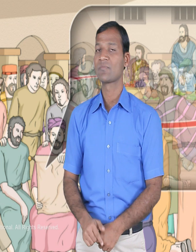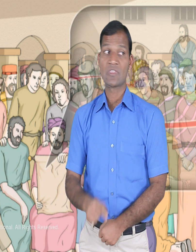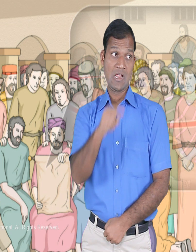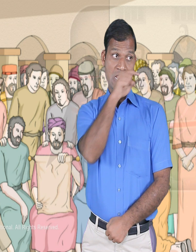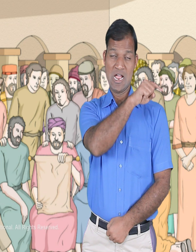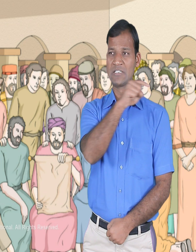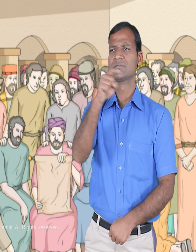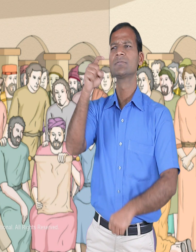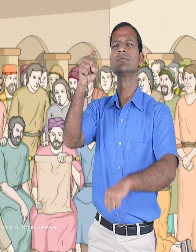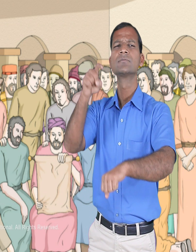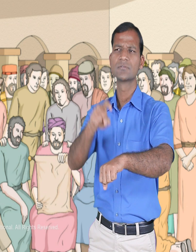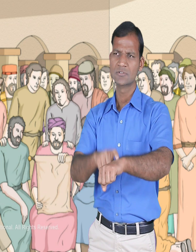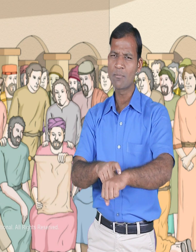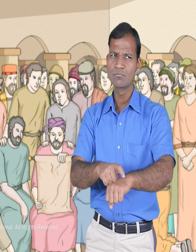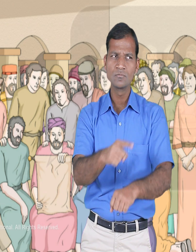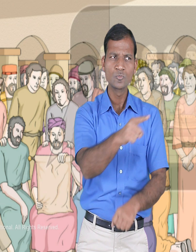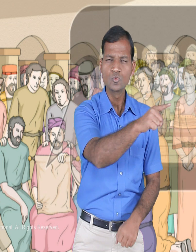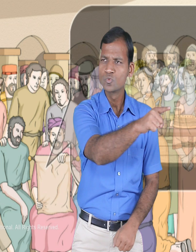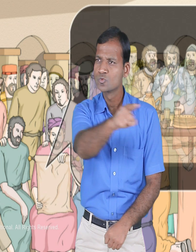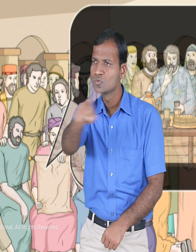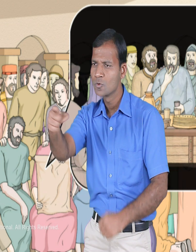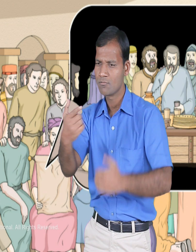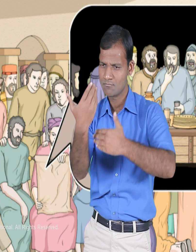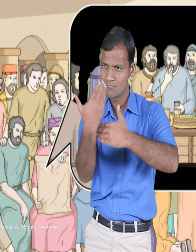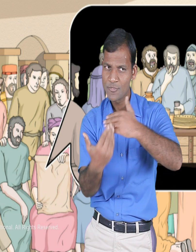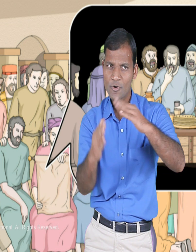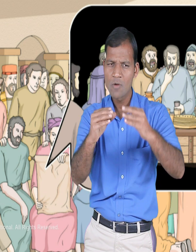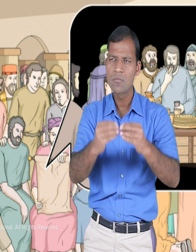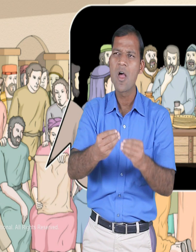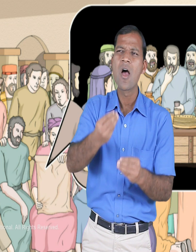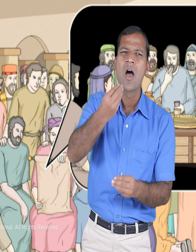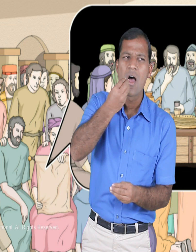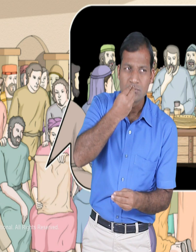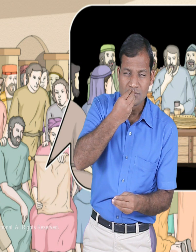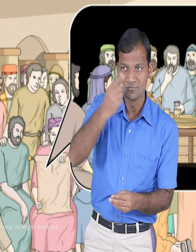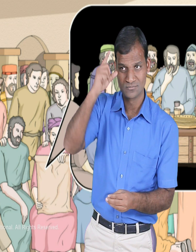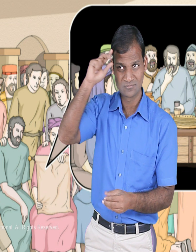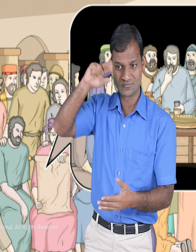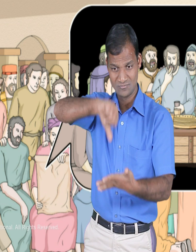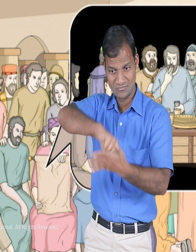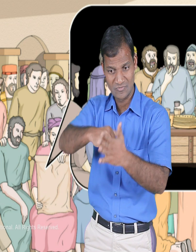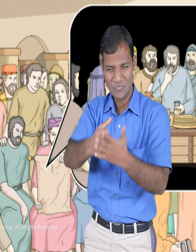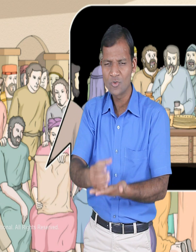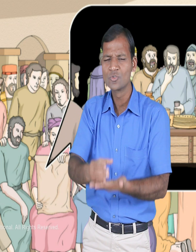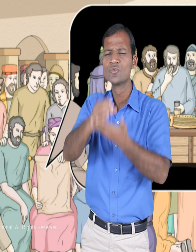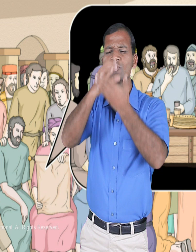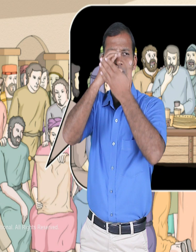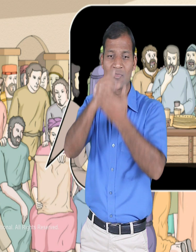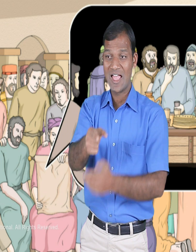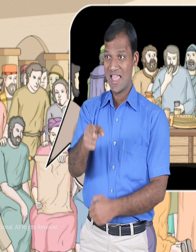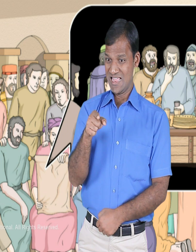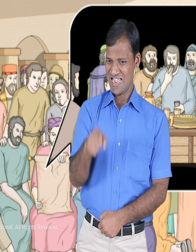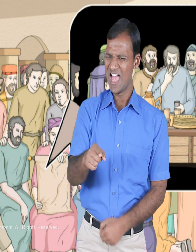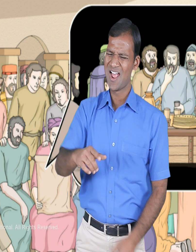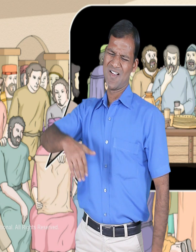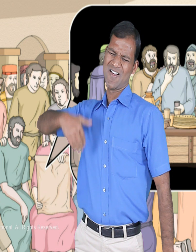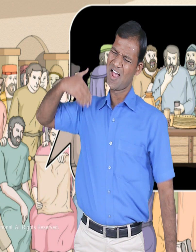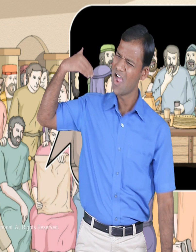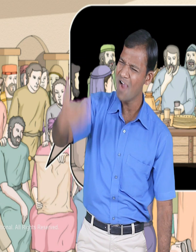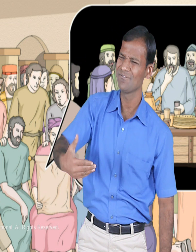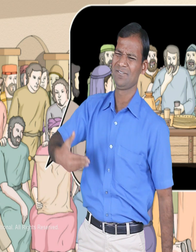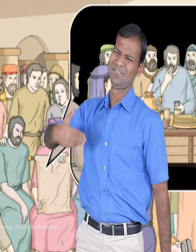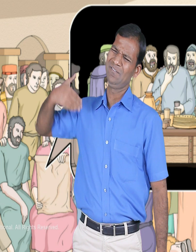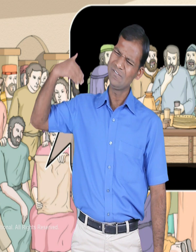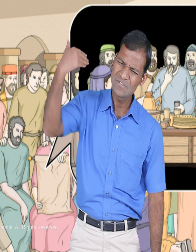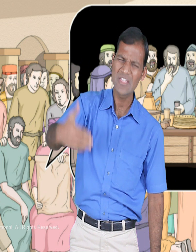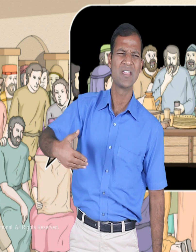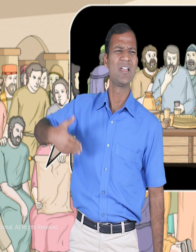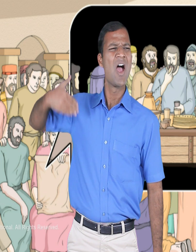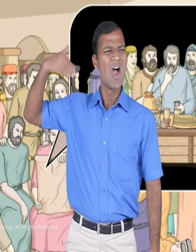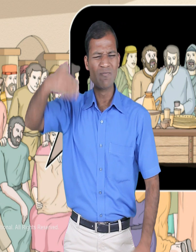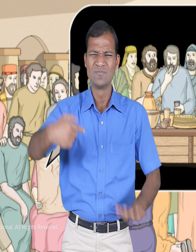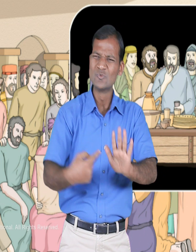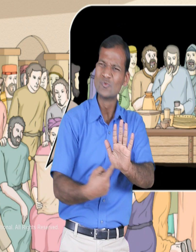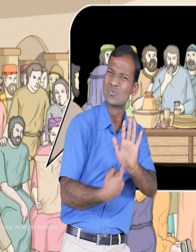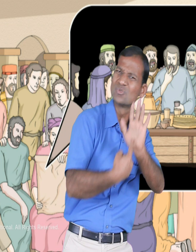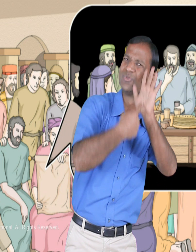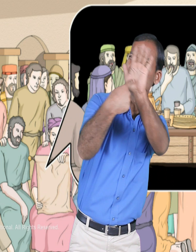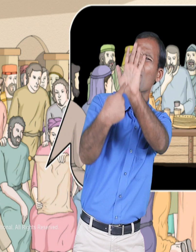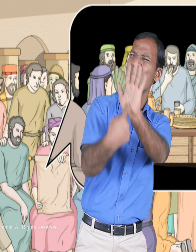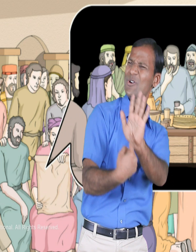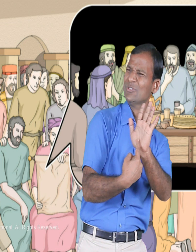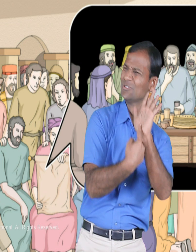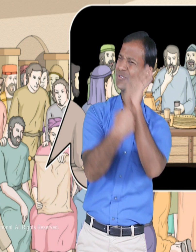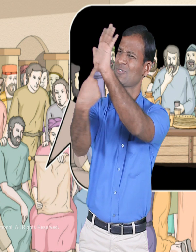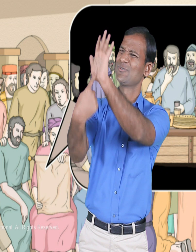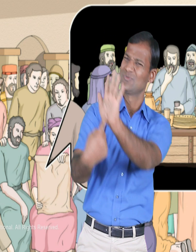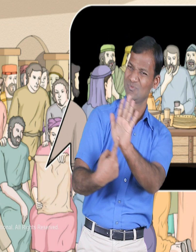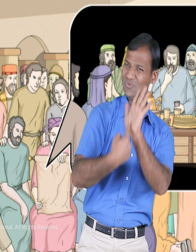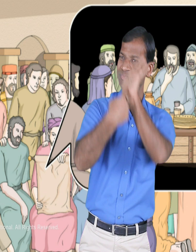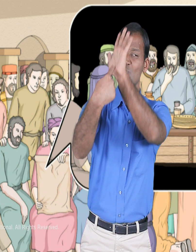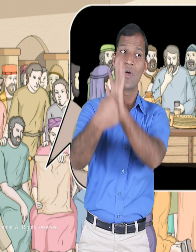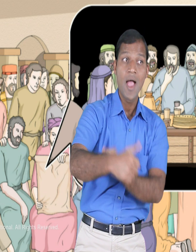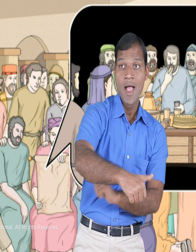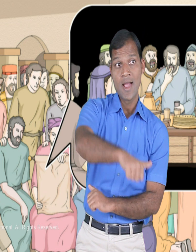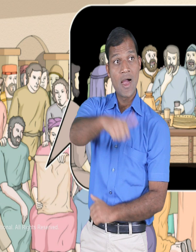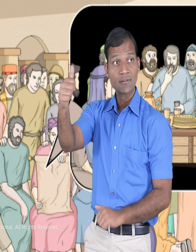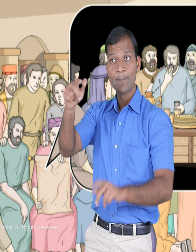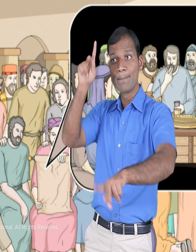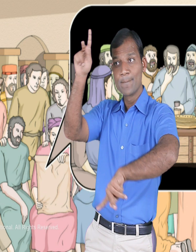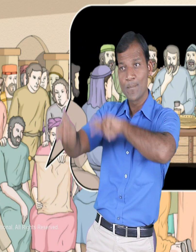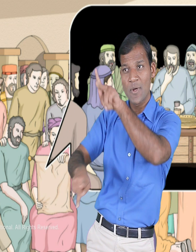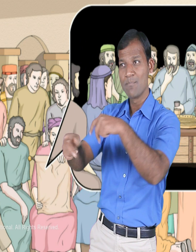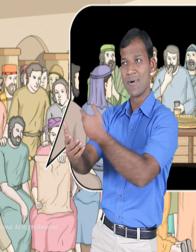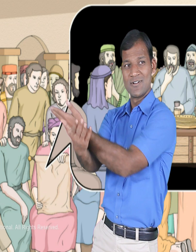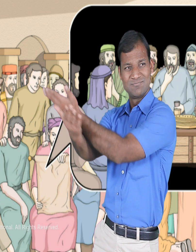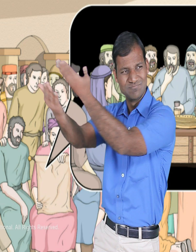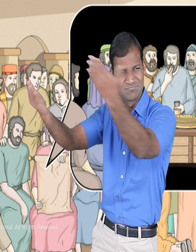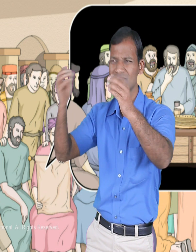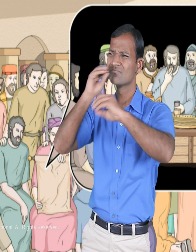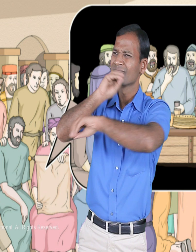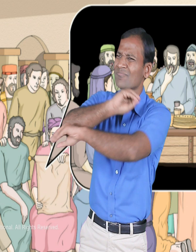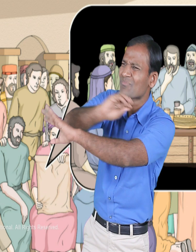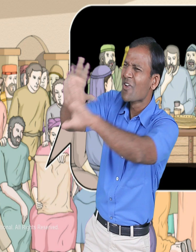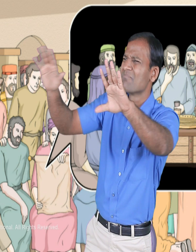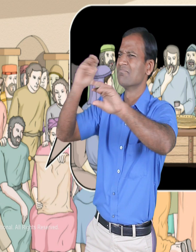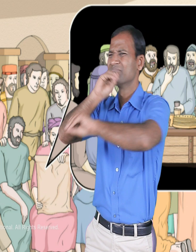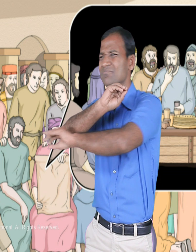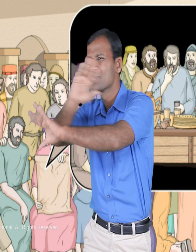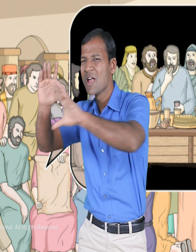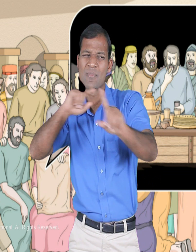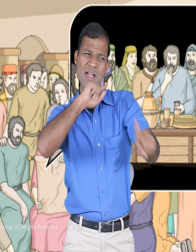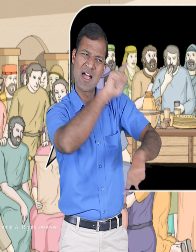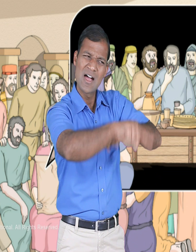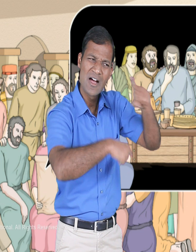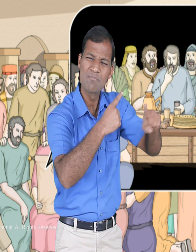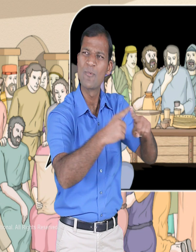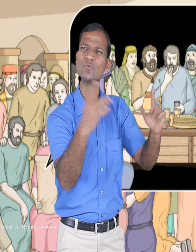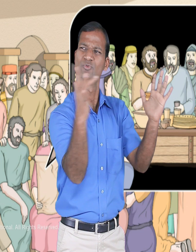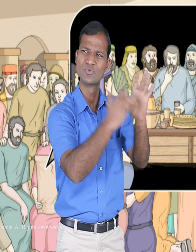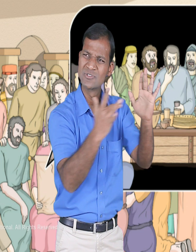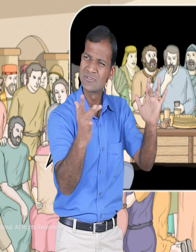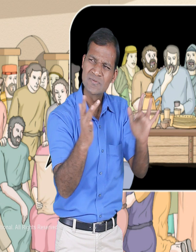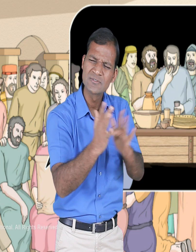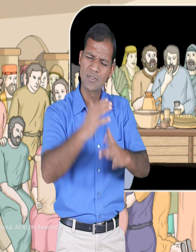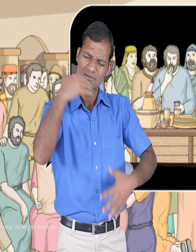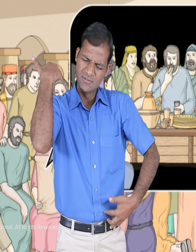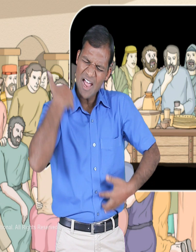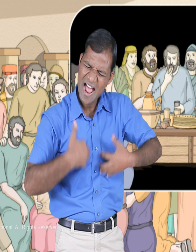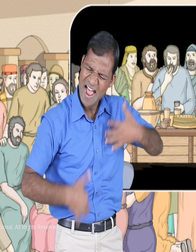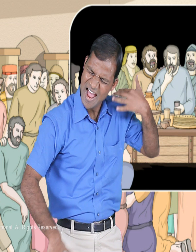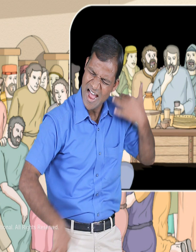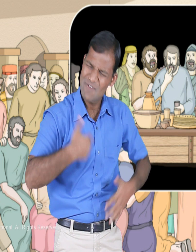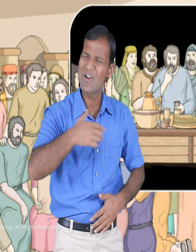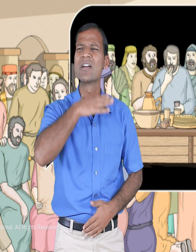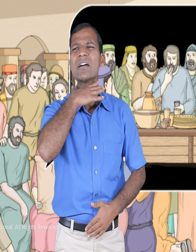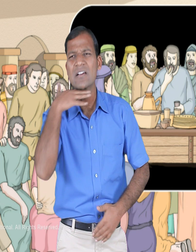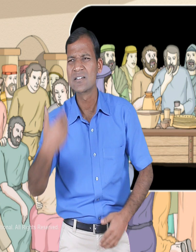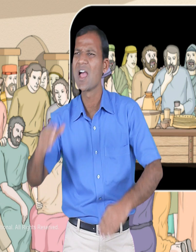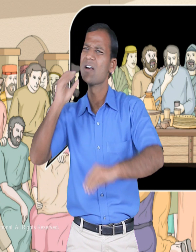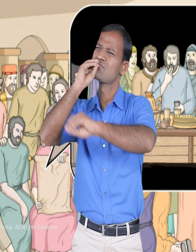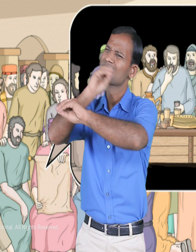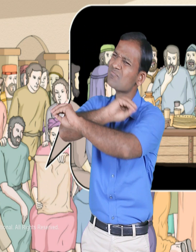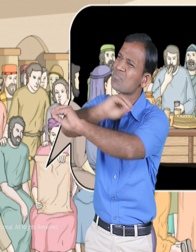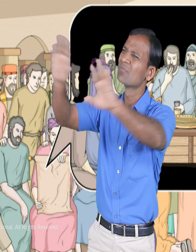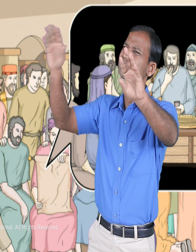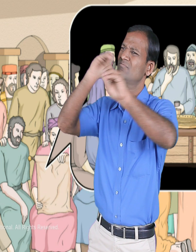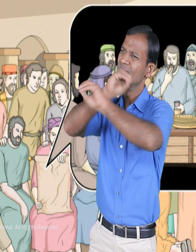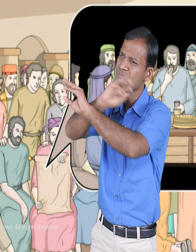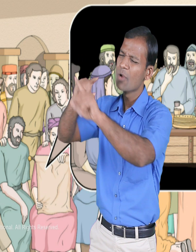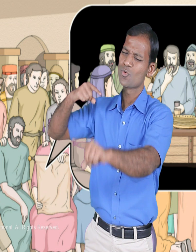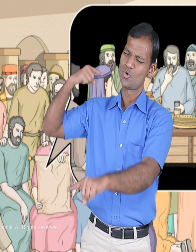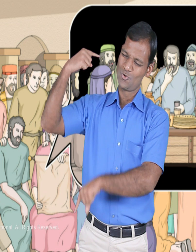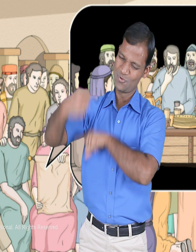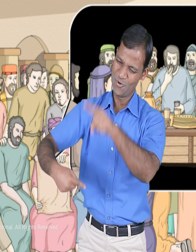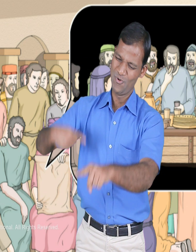For as often as you eat this bread and drink this cup, you proclaim the Lord’s death until He comes.